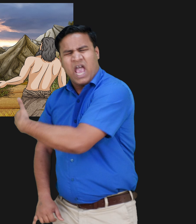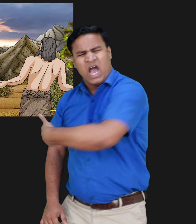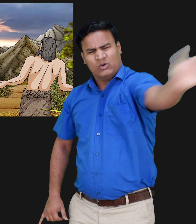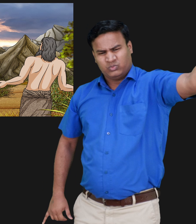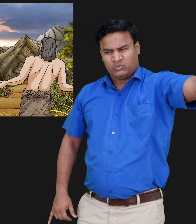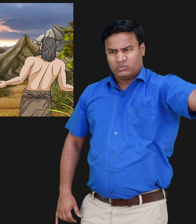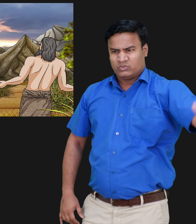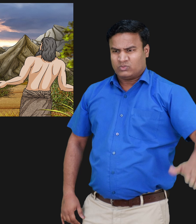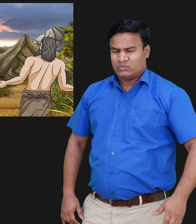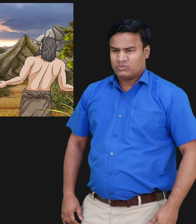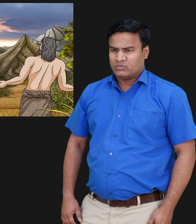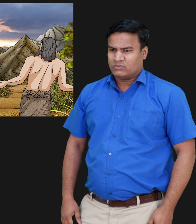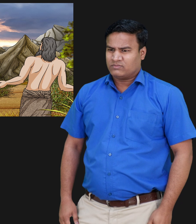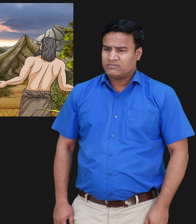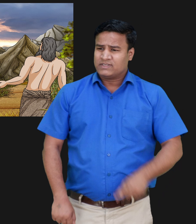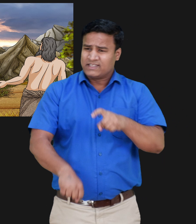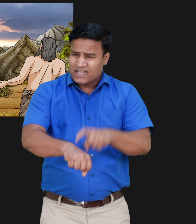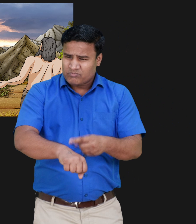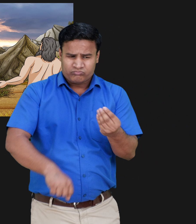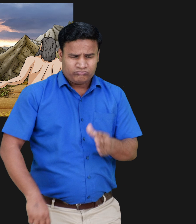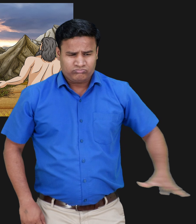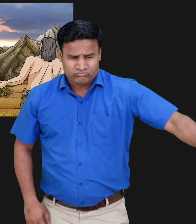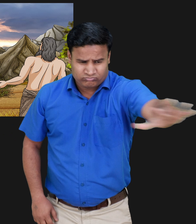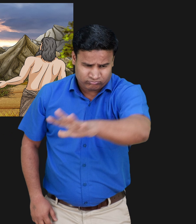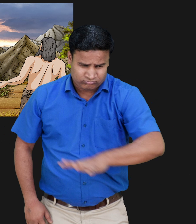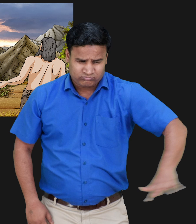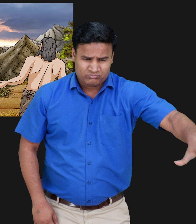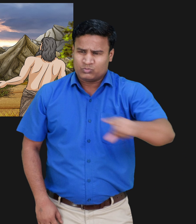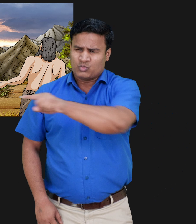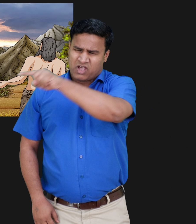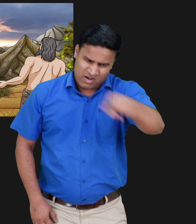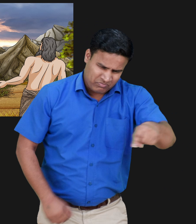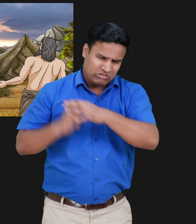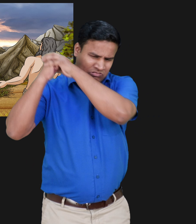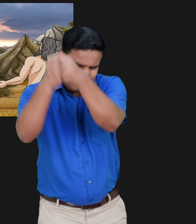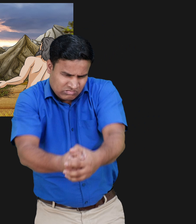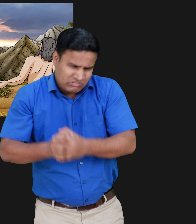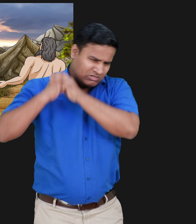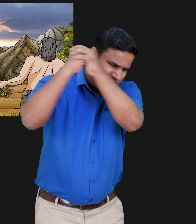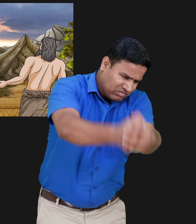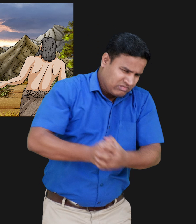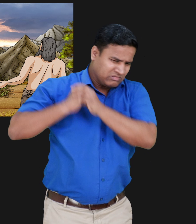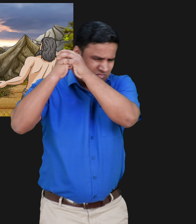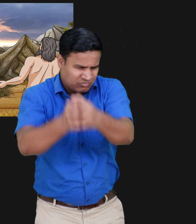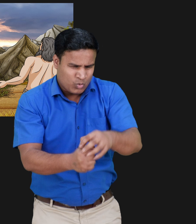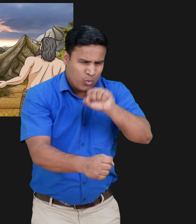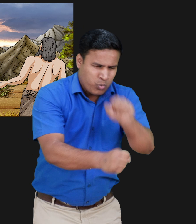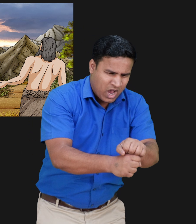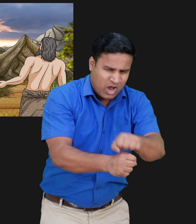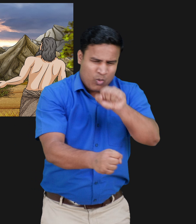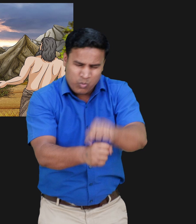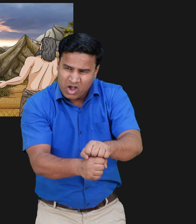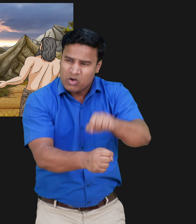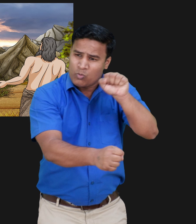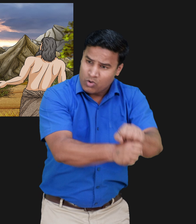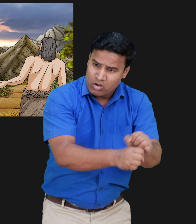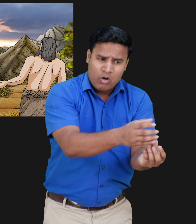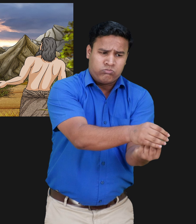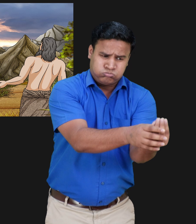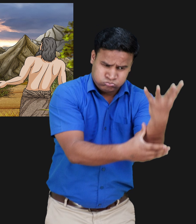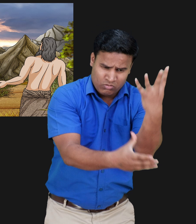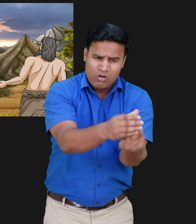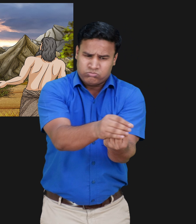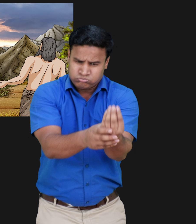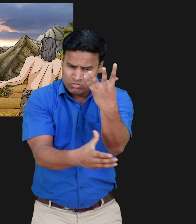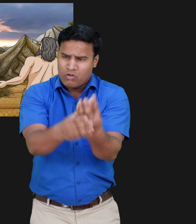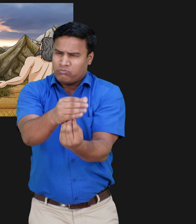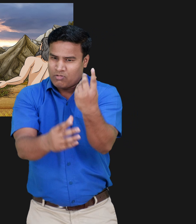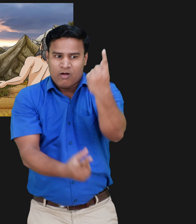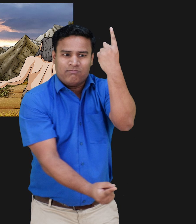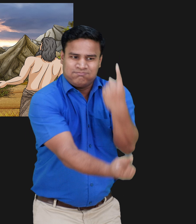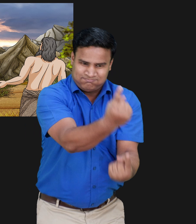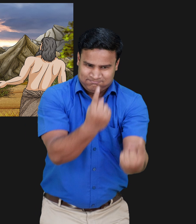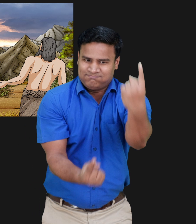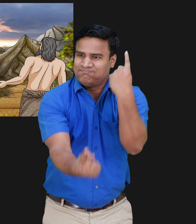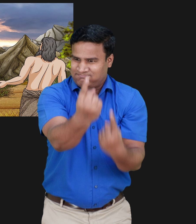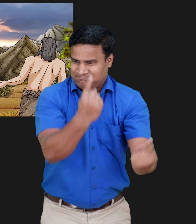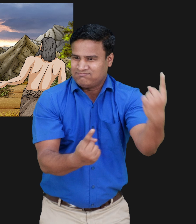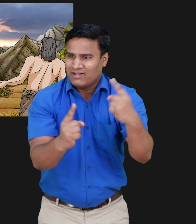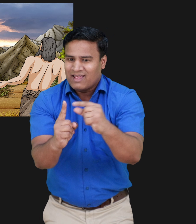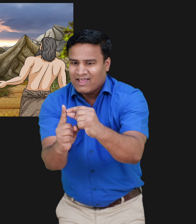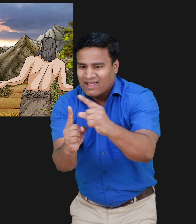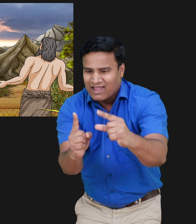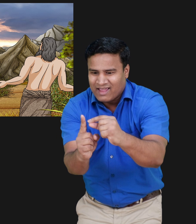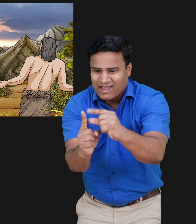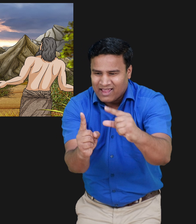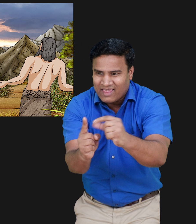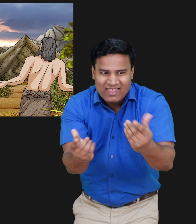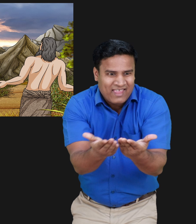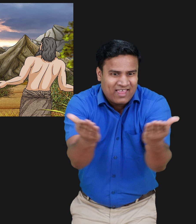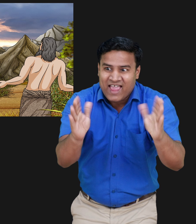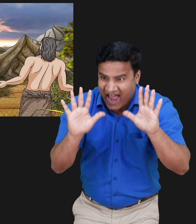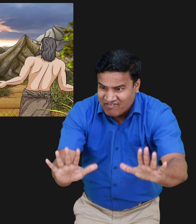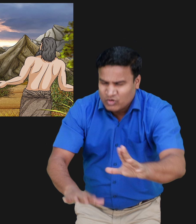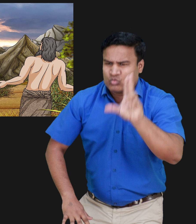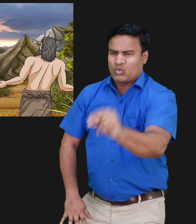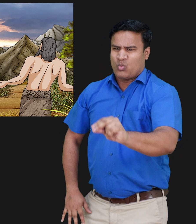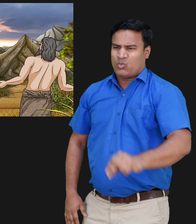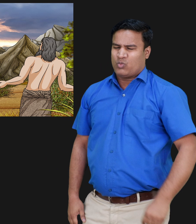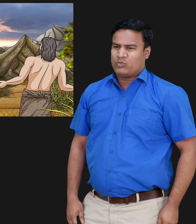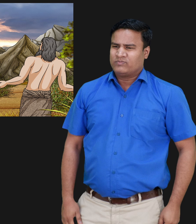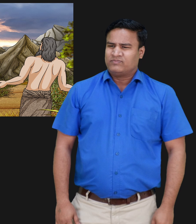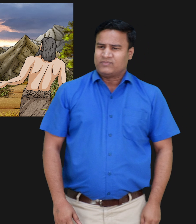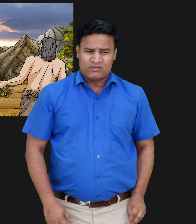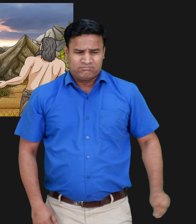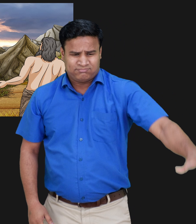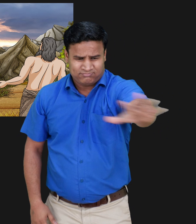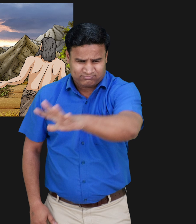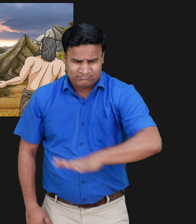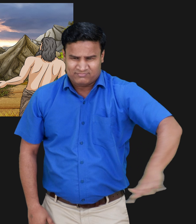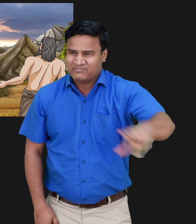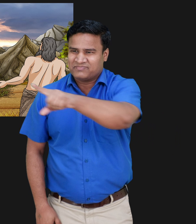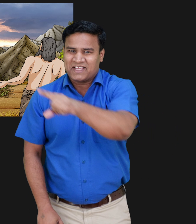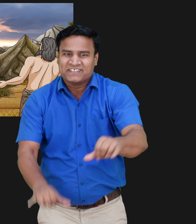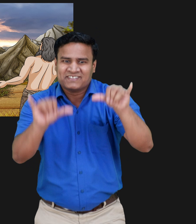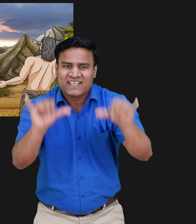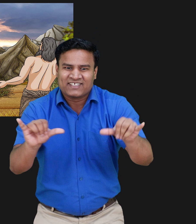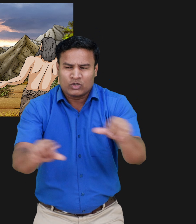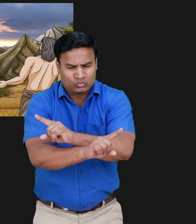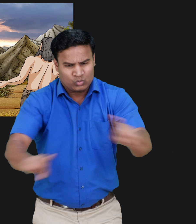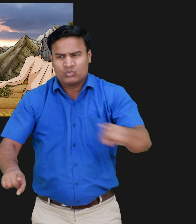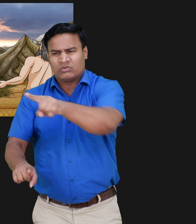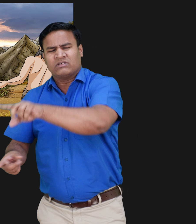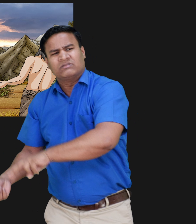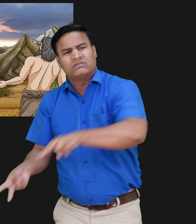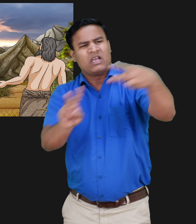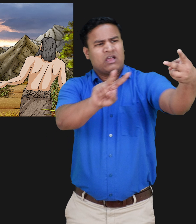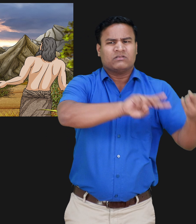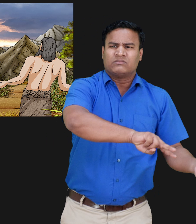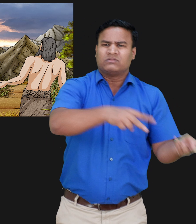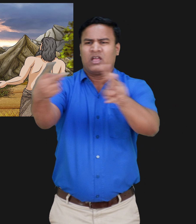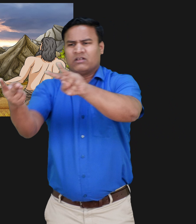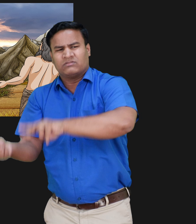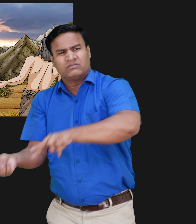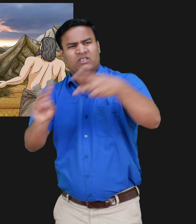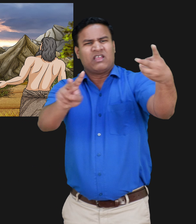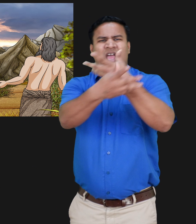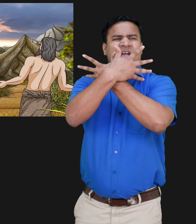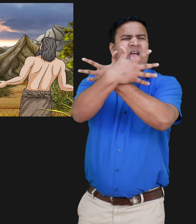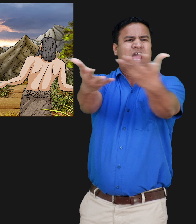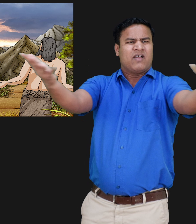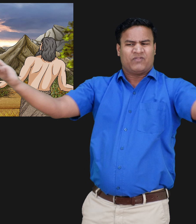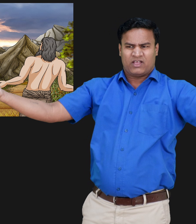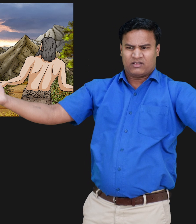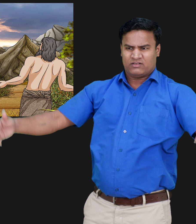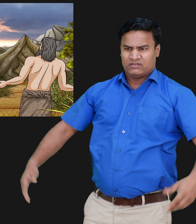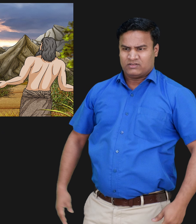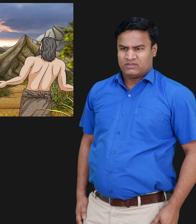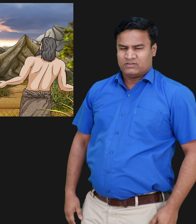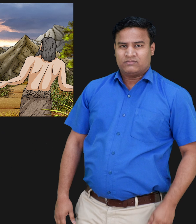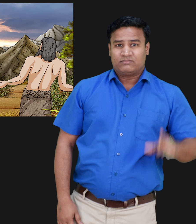When you till the ground, it will no longer yield its produce to you. You will be a fugitive and a wanderer on the earth.”